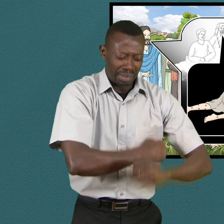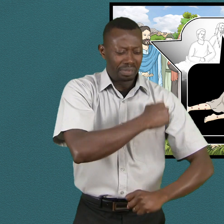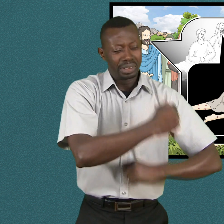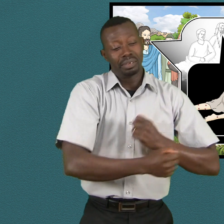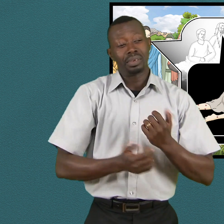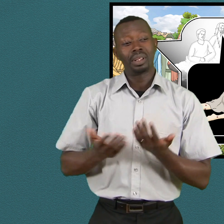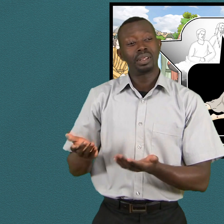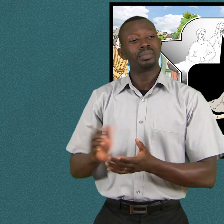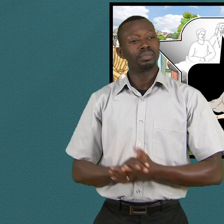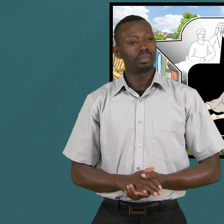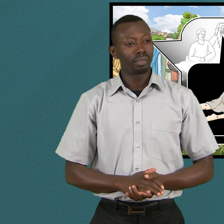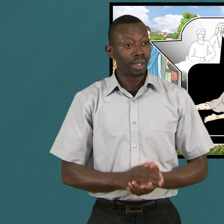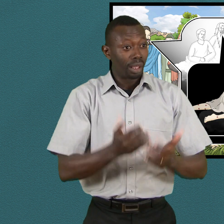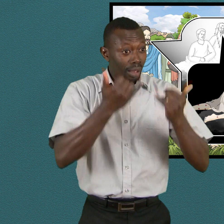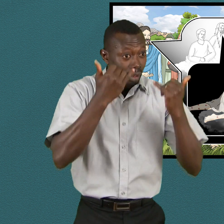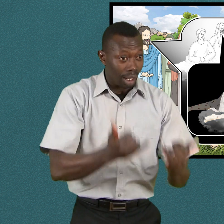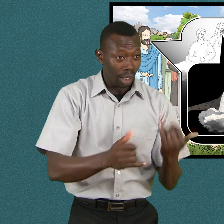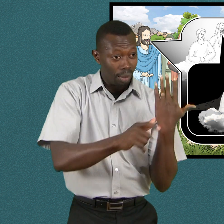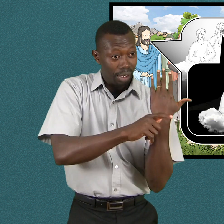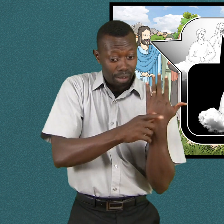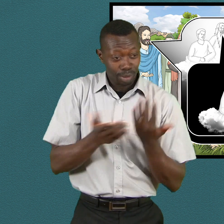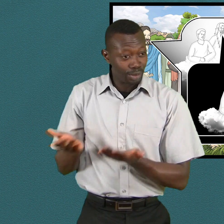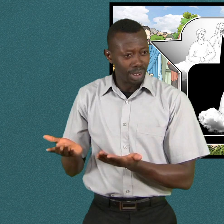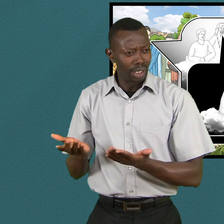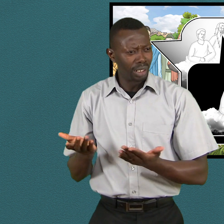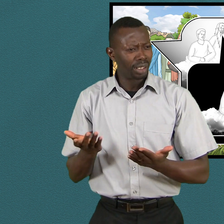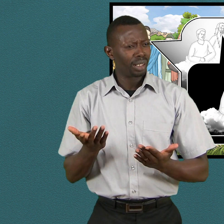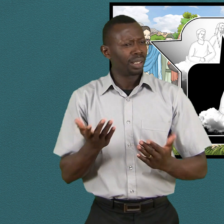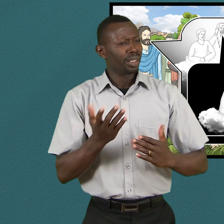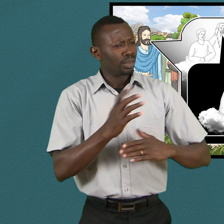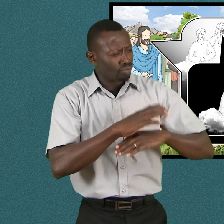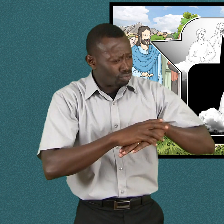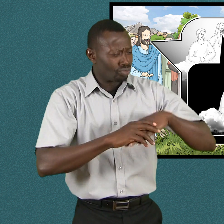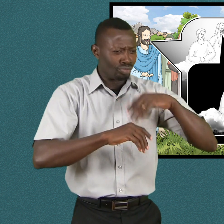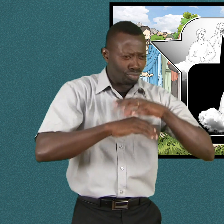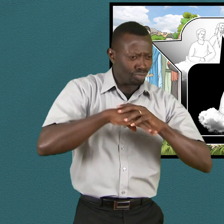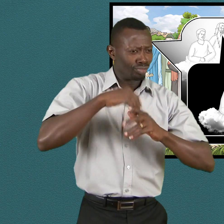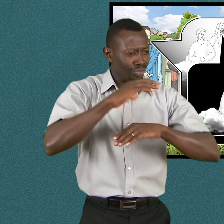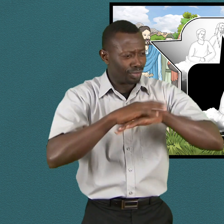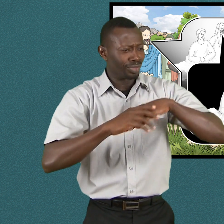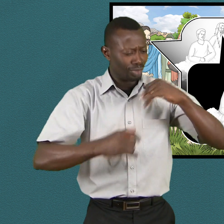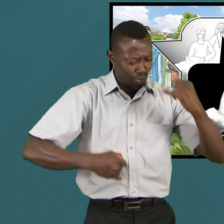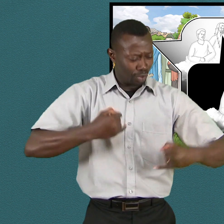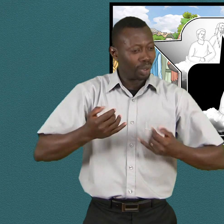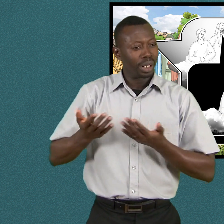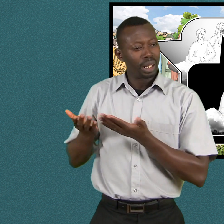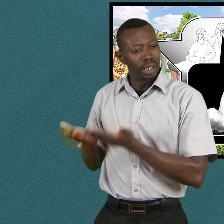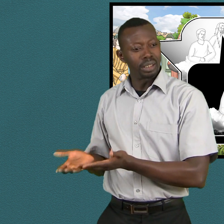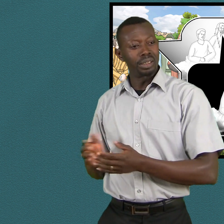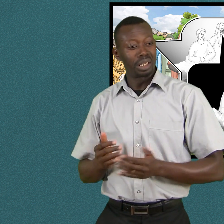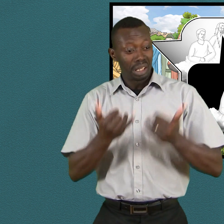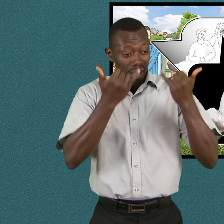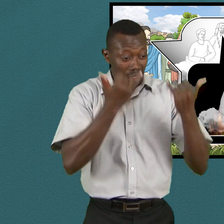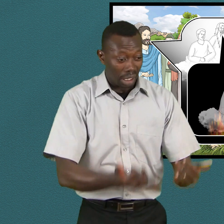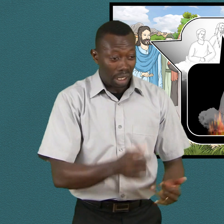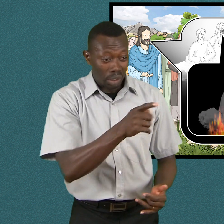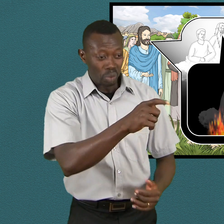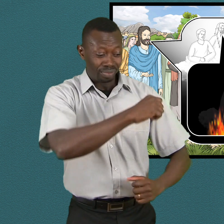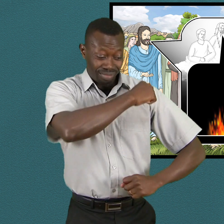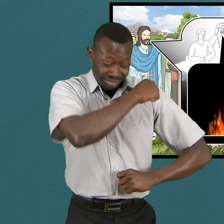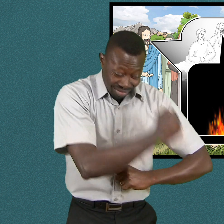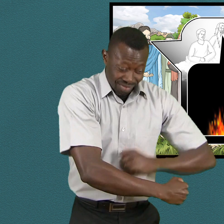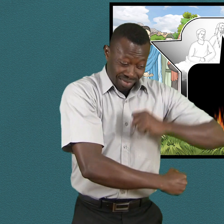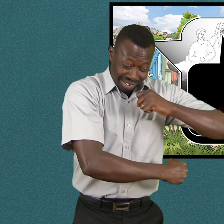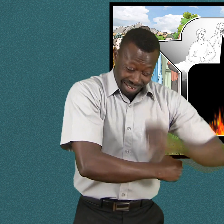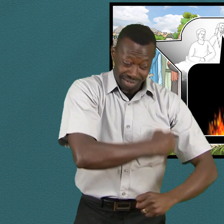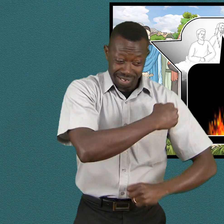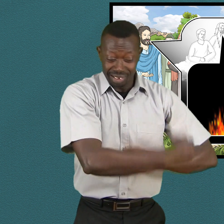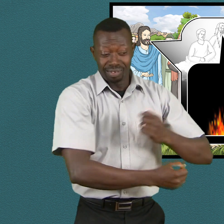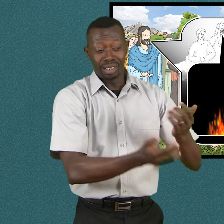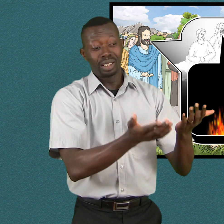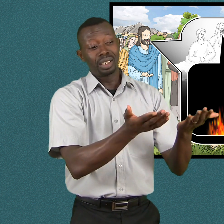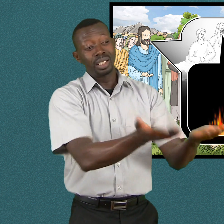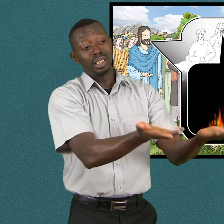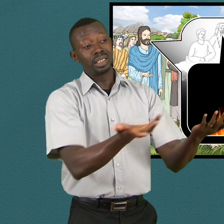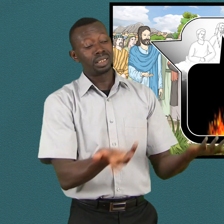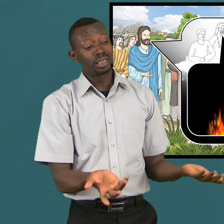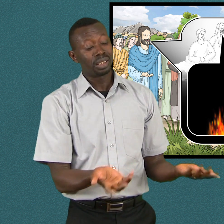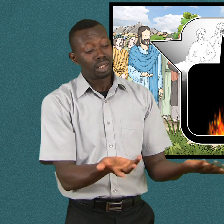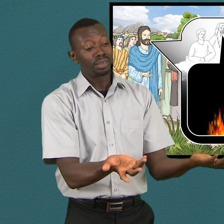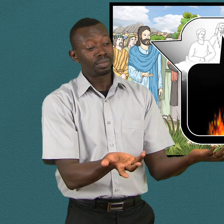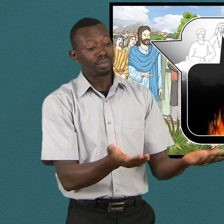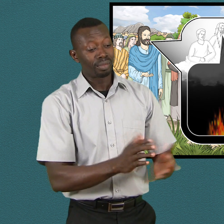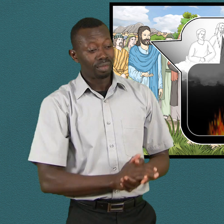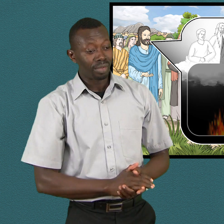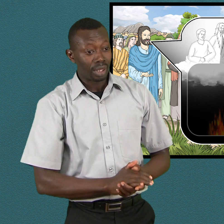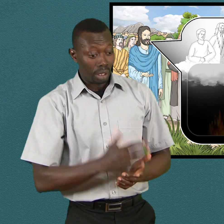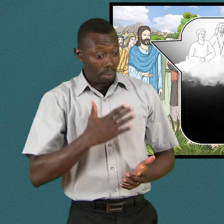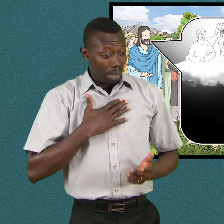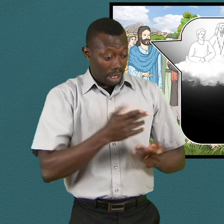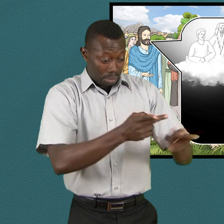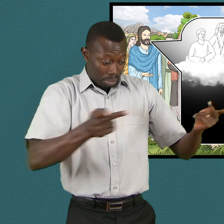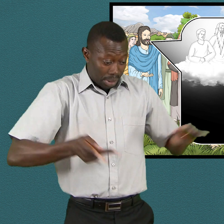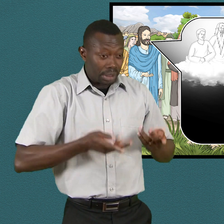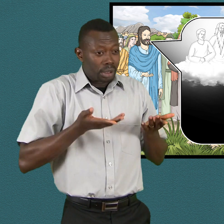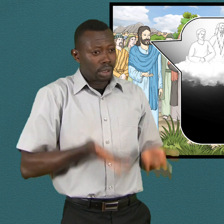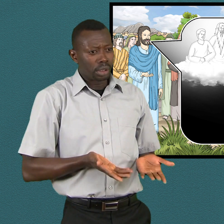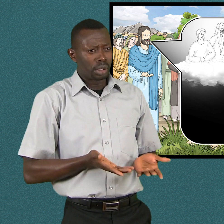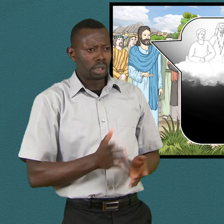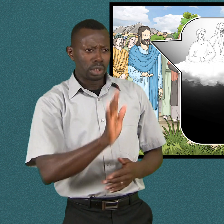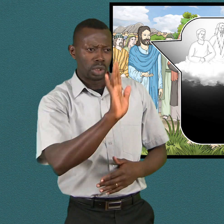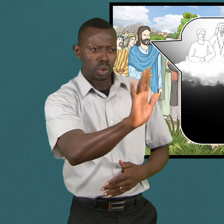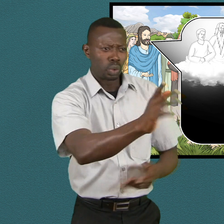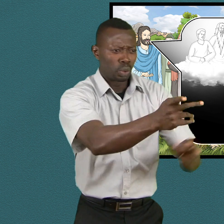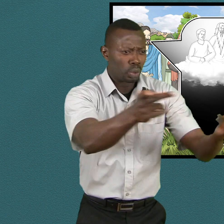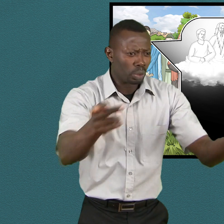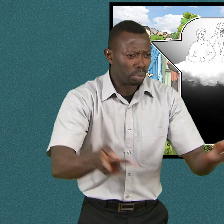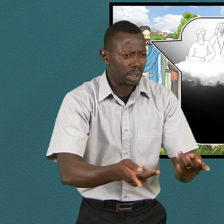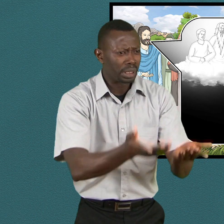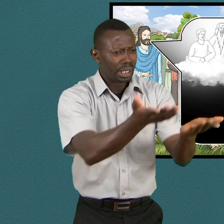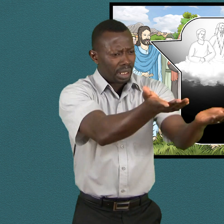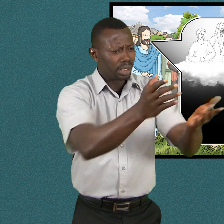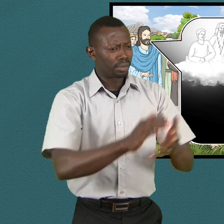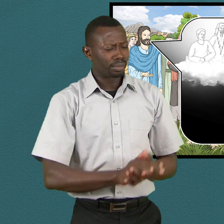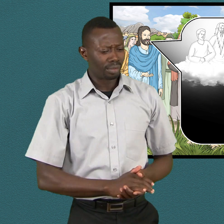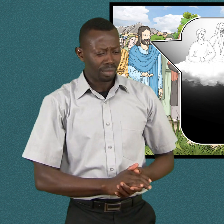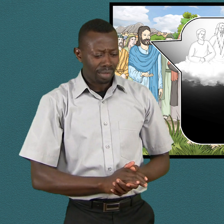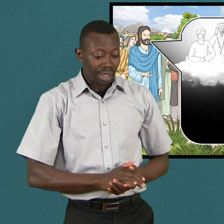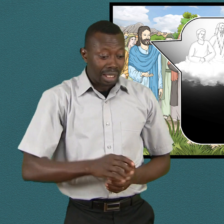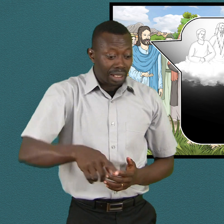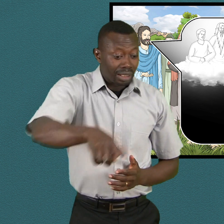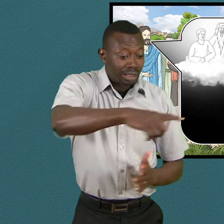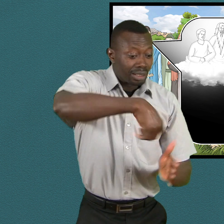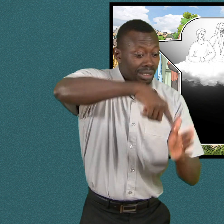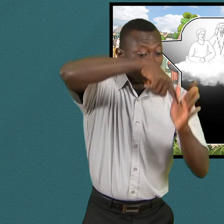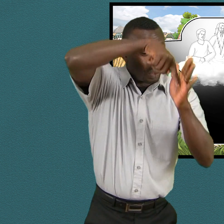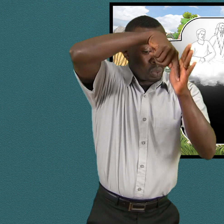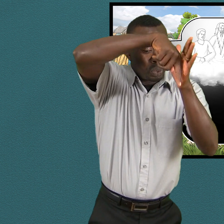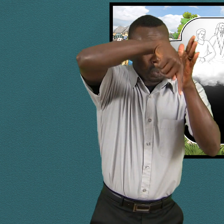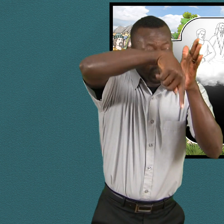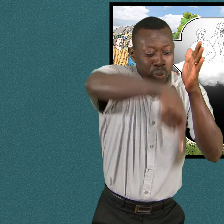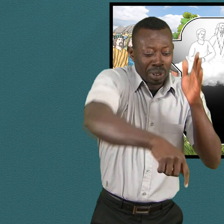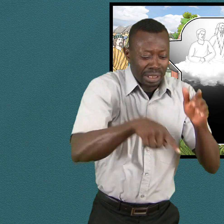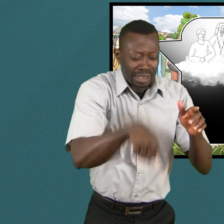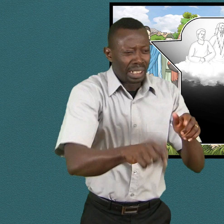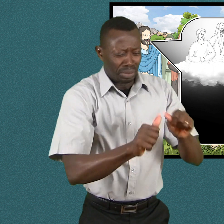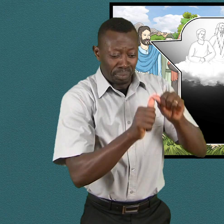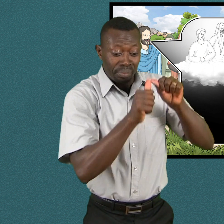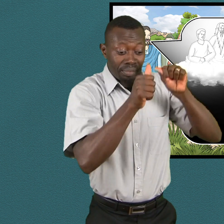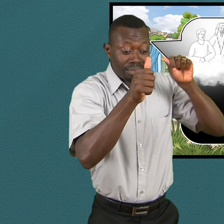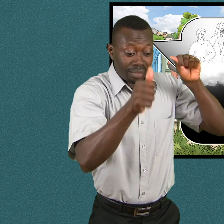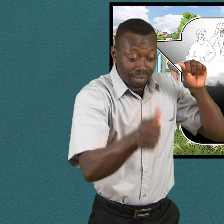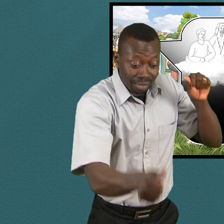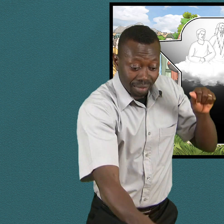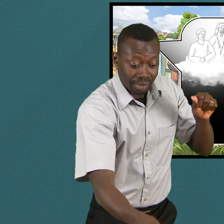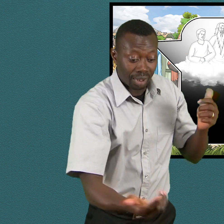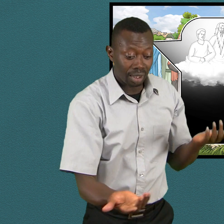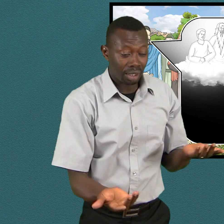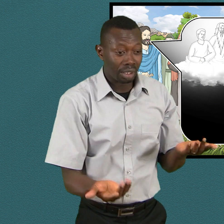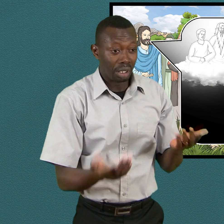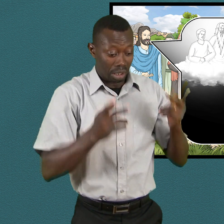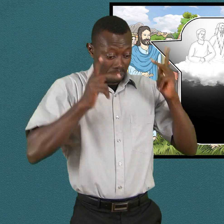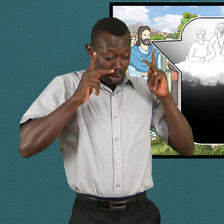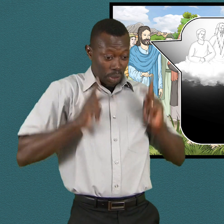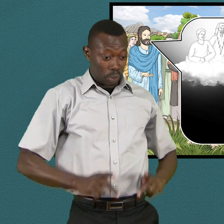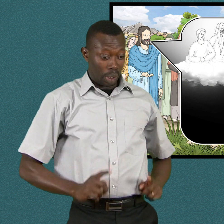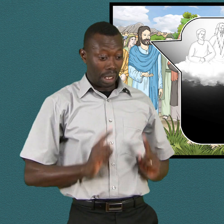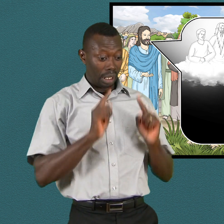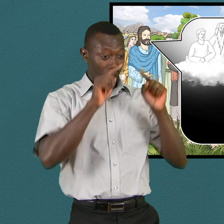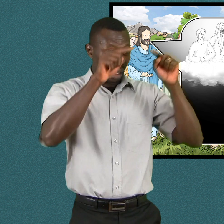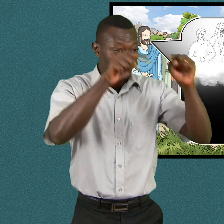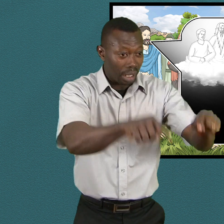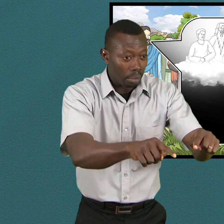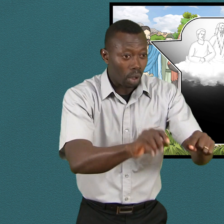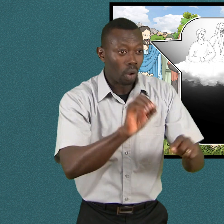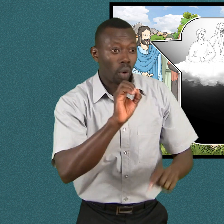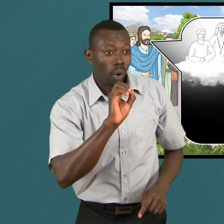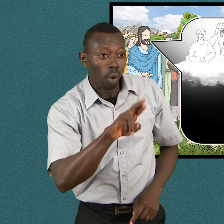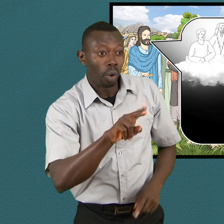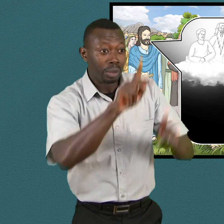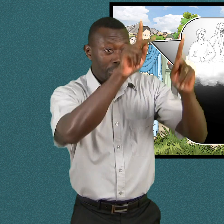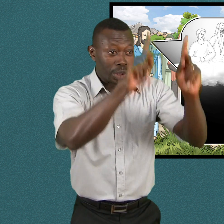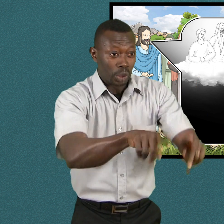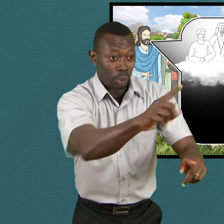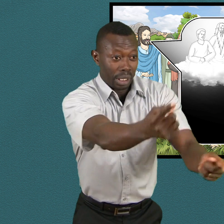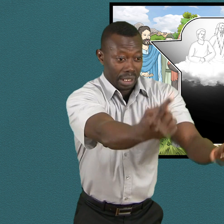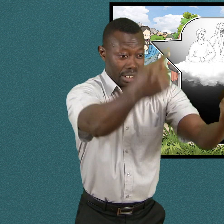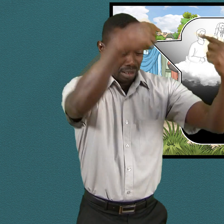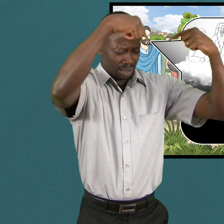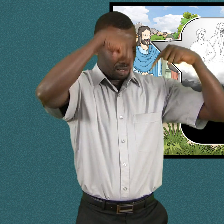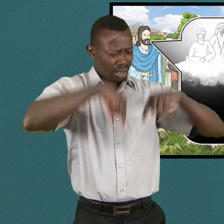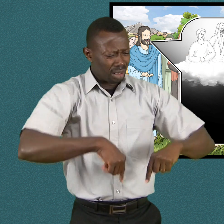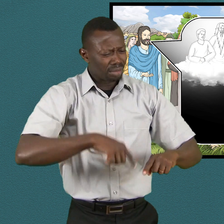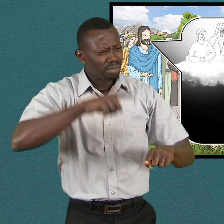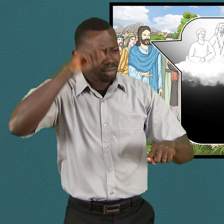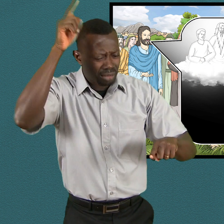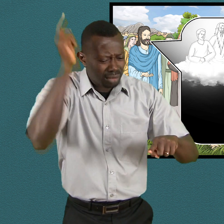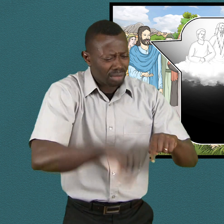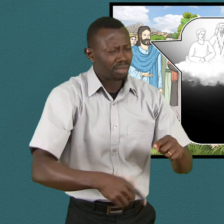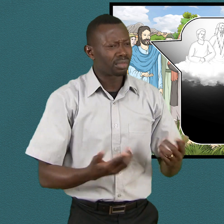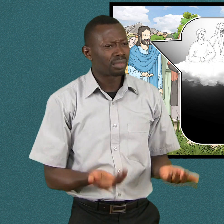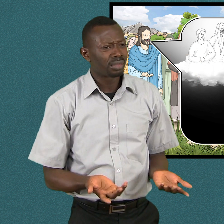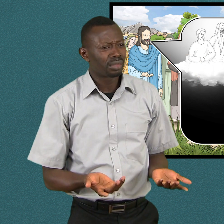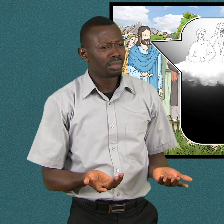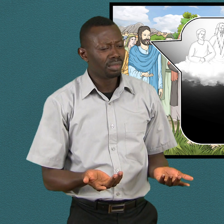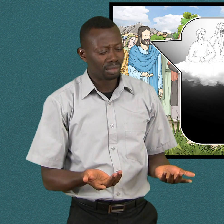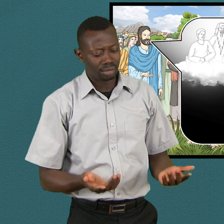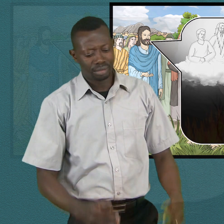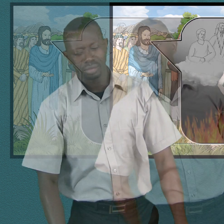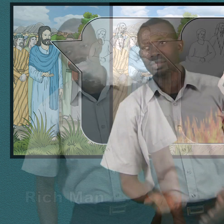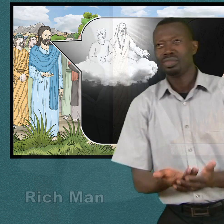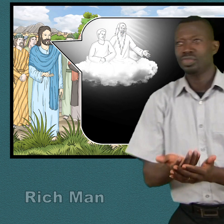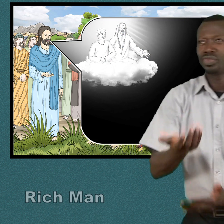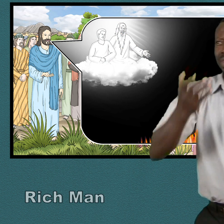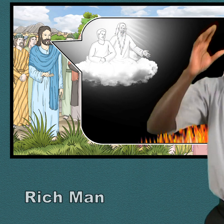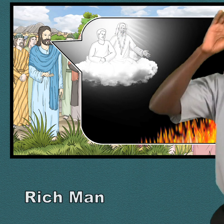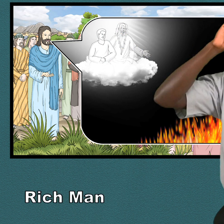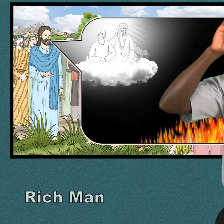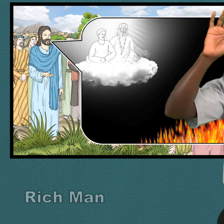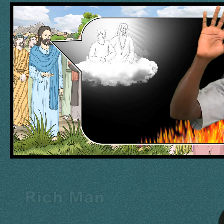But now he is comforted here, while you are in agony. And besides all this, a great chasm has been fixed between us and you, so that even those who wish cannot cross from here to you, nor can anyone cross from there to us.’